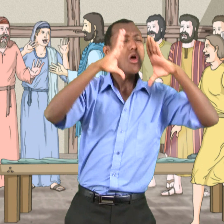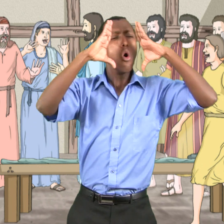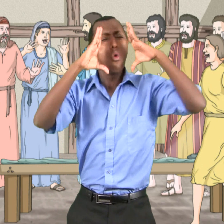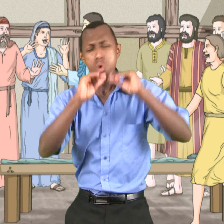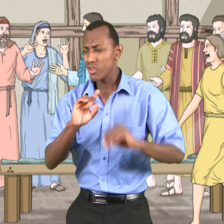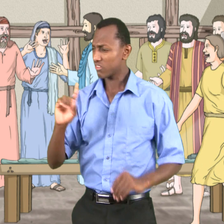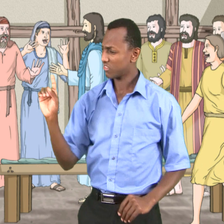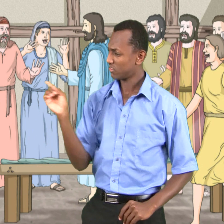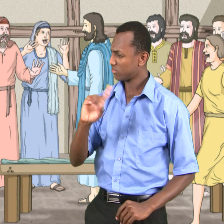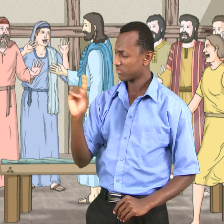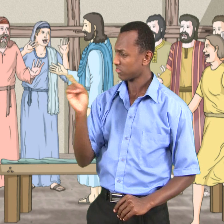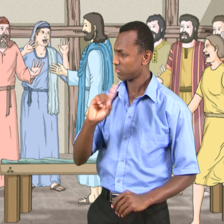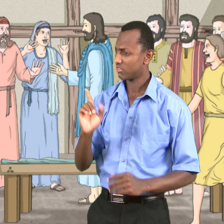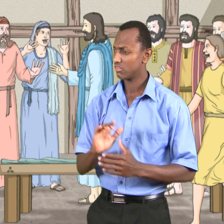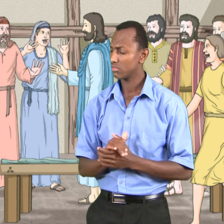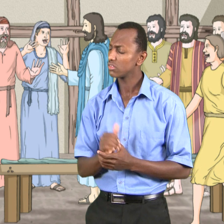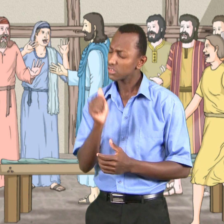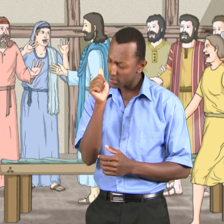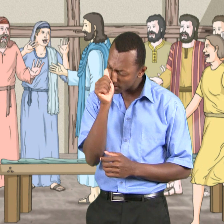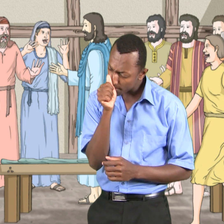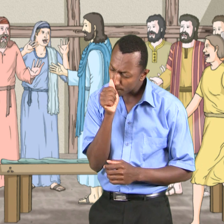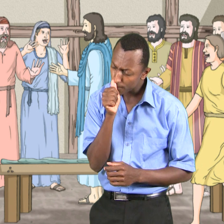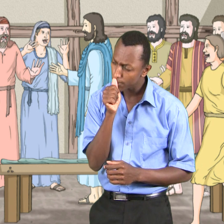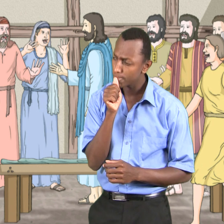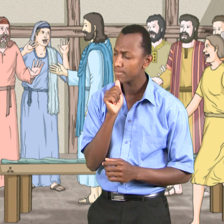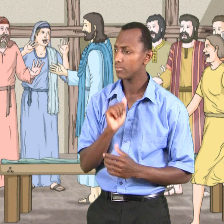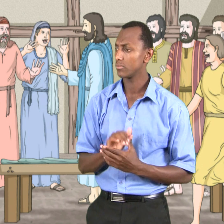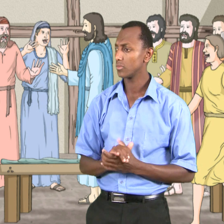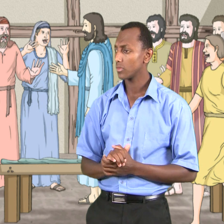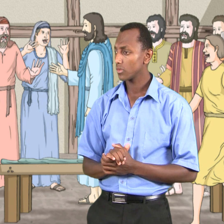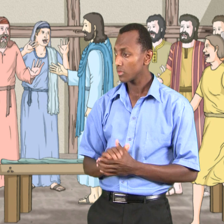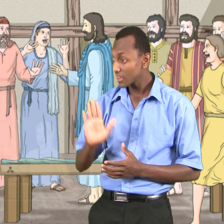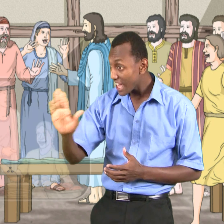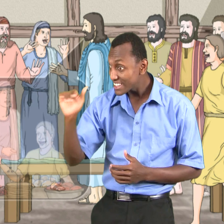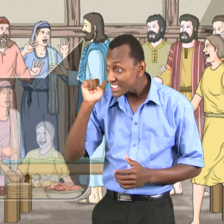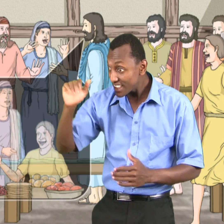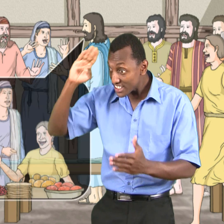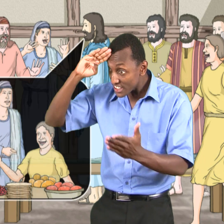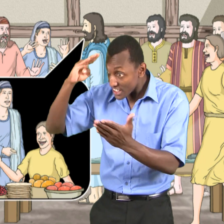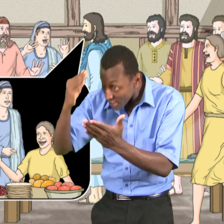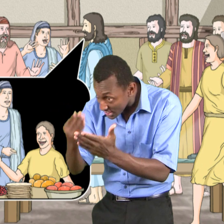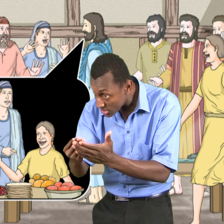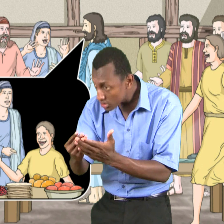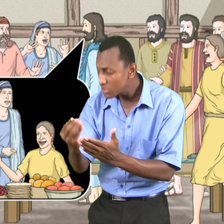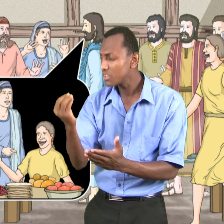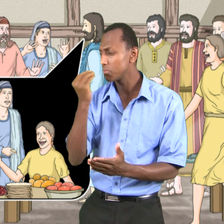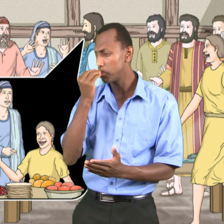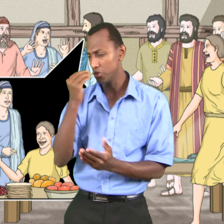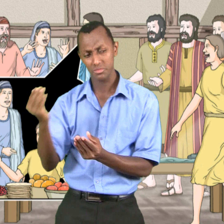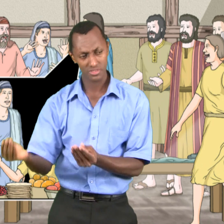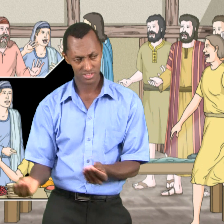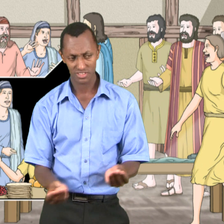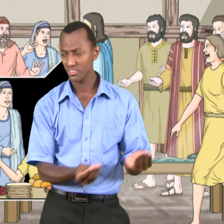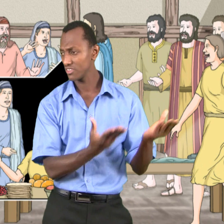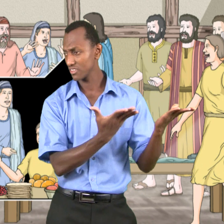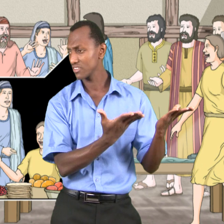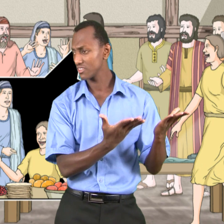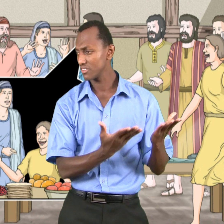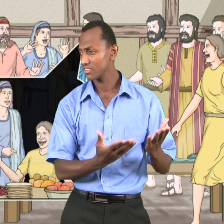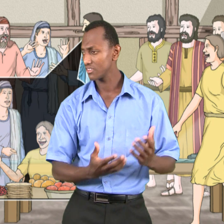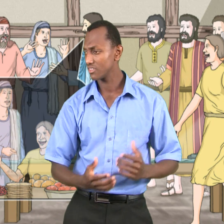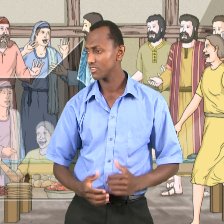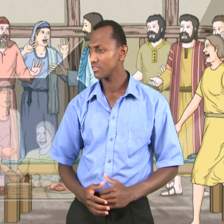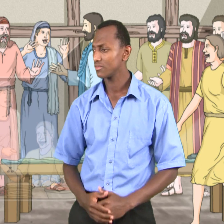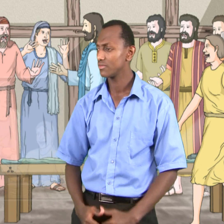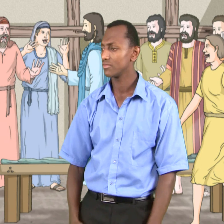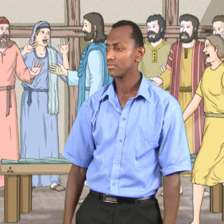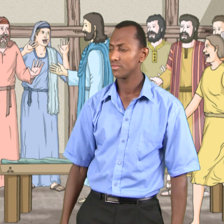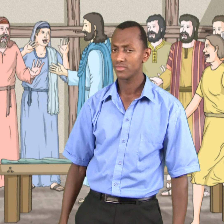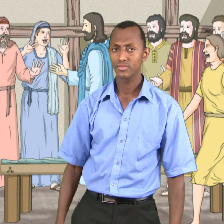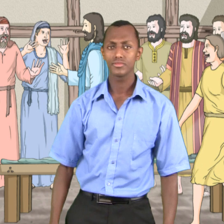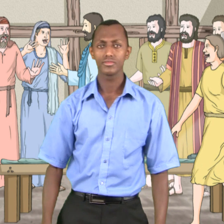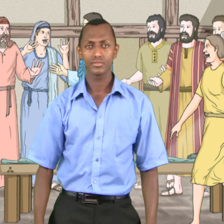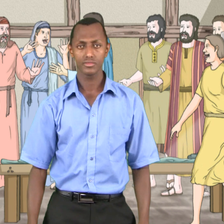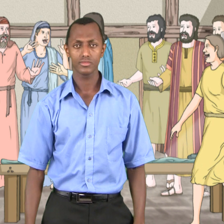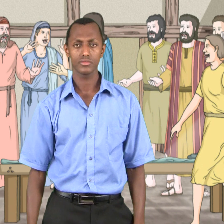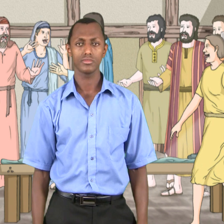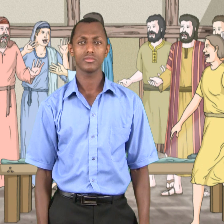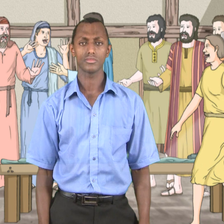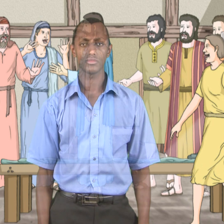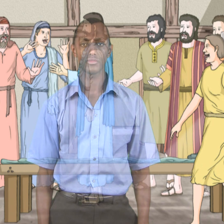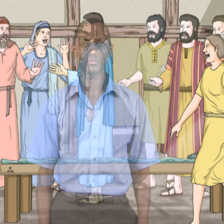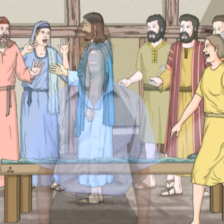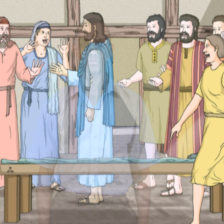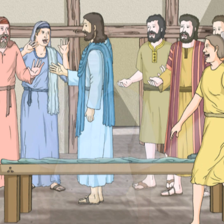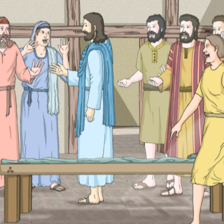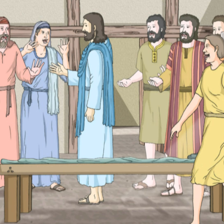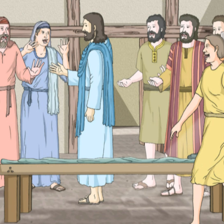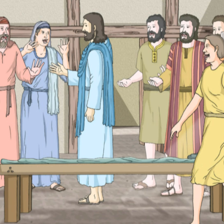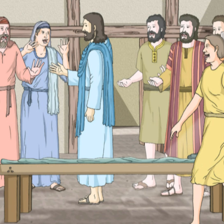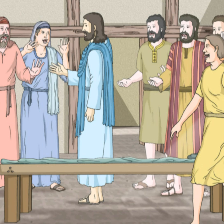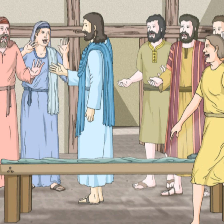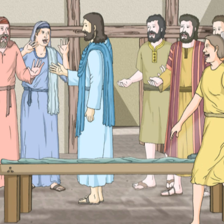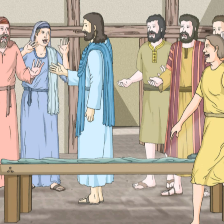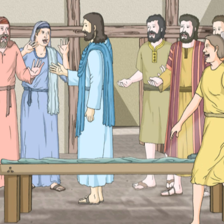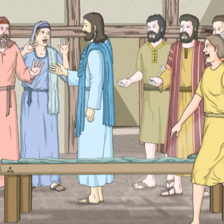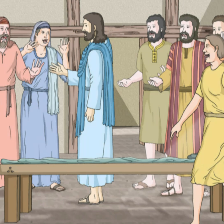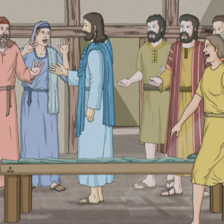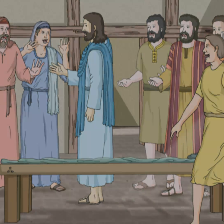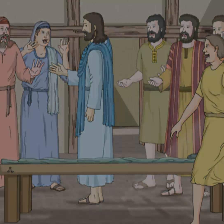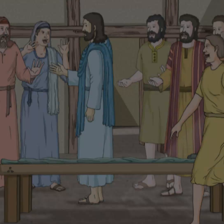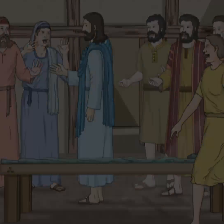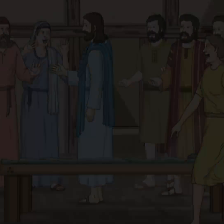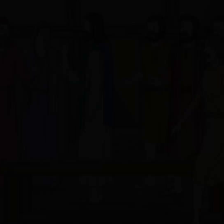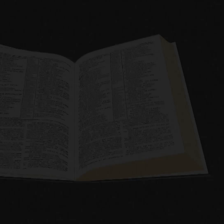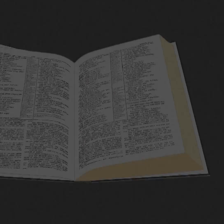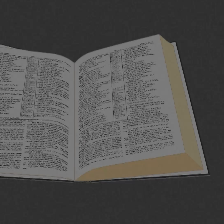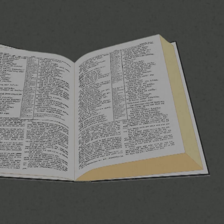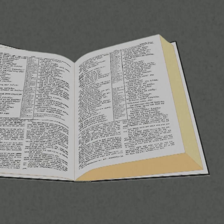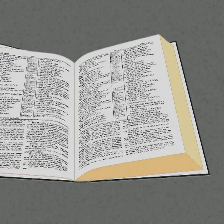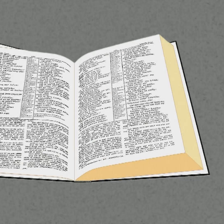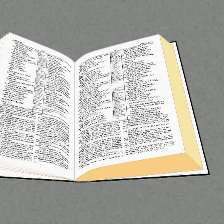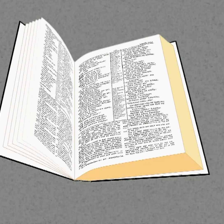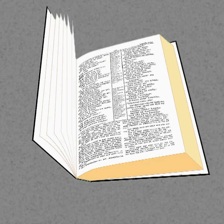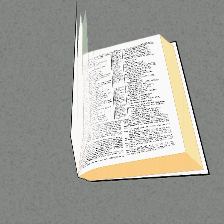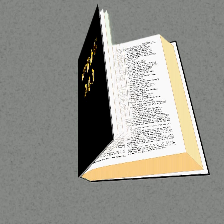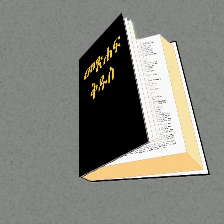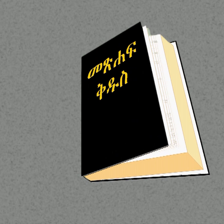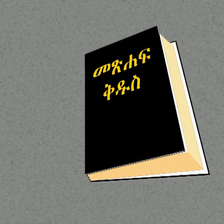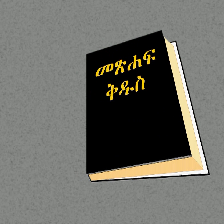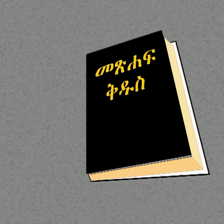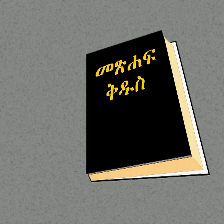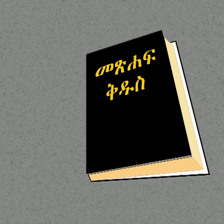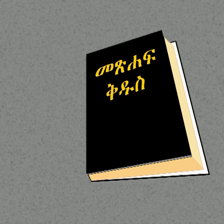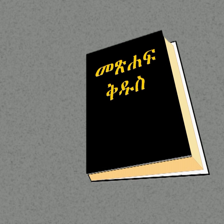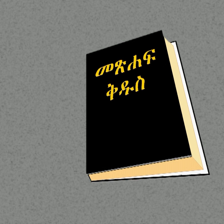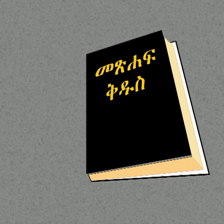Then Jesus gave strict orders that no one should know about this, and He told them to give her something to eat.